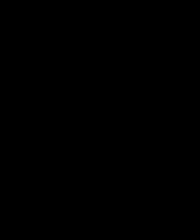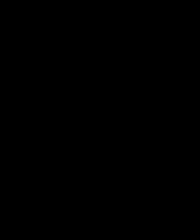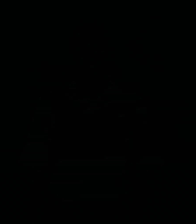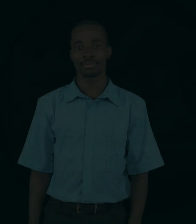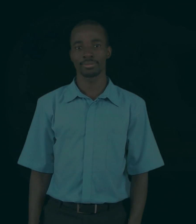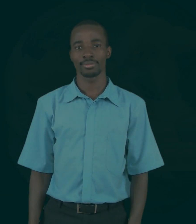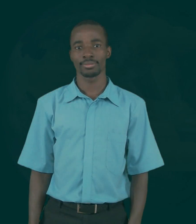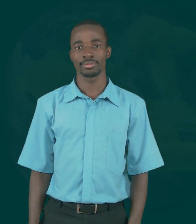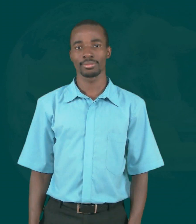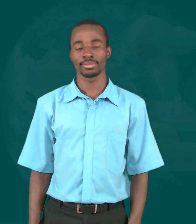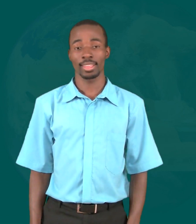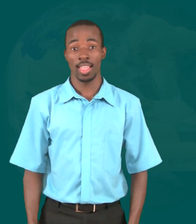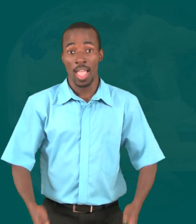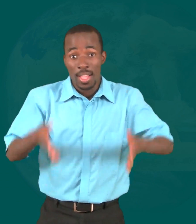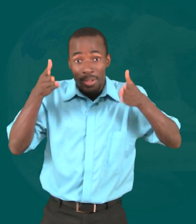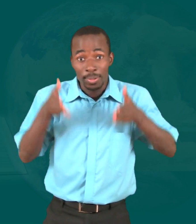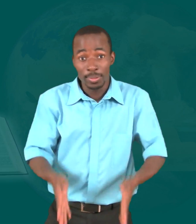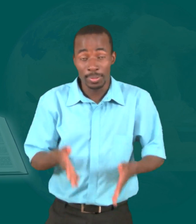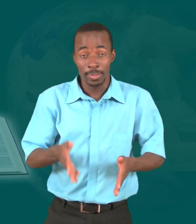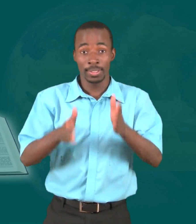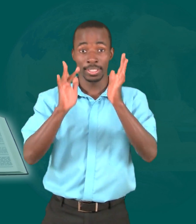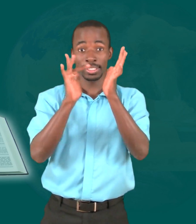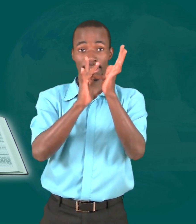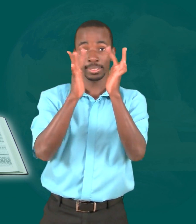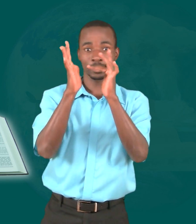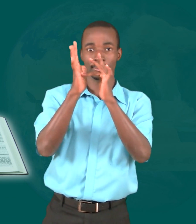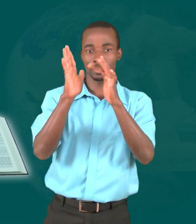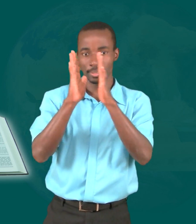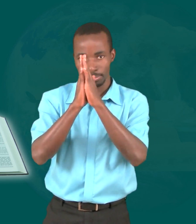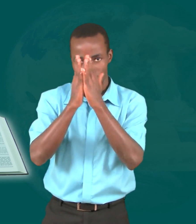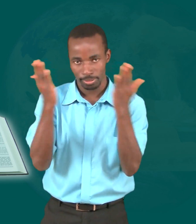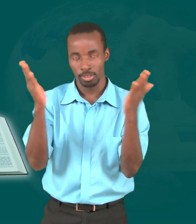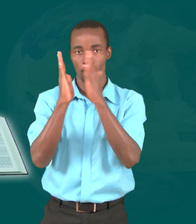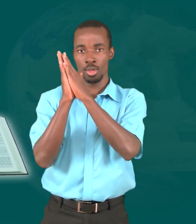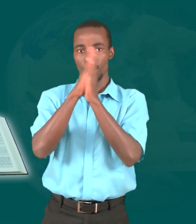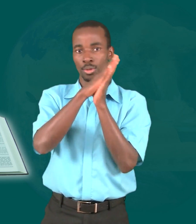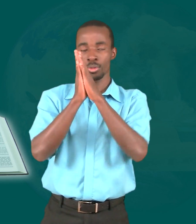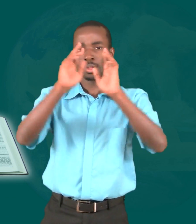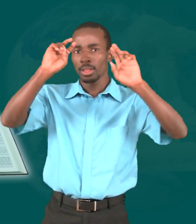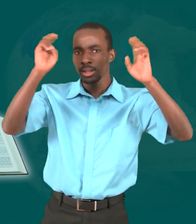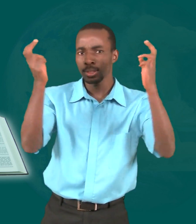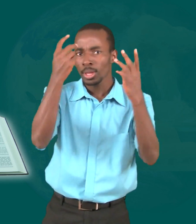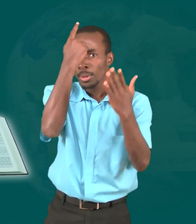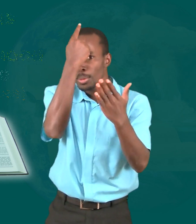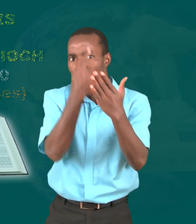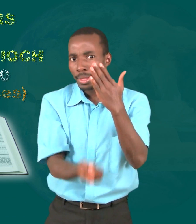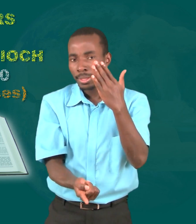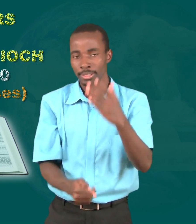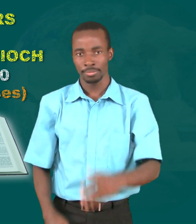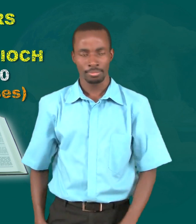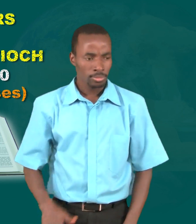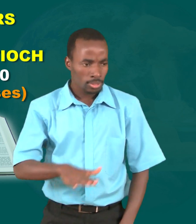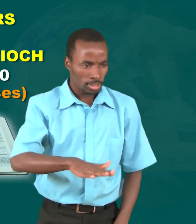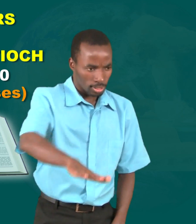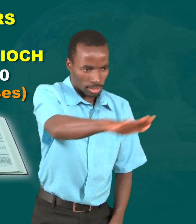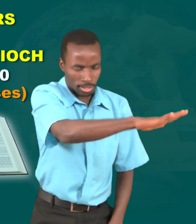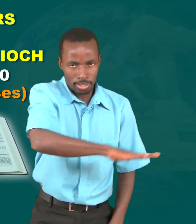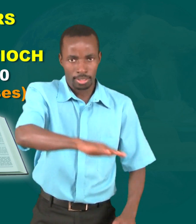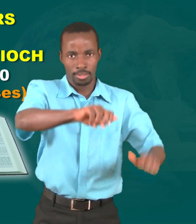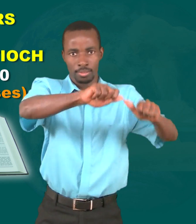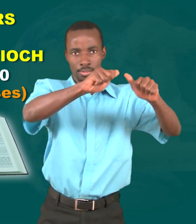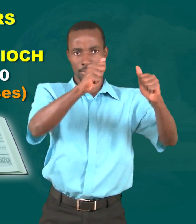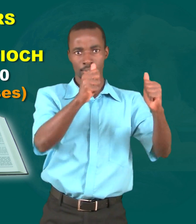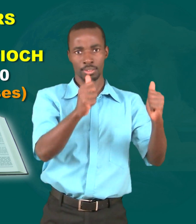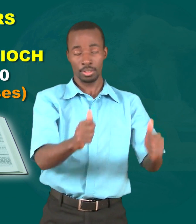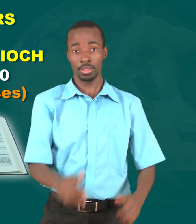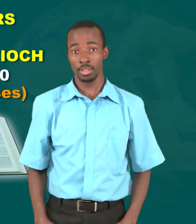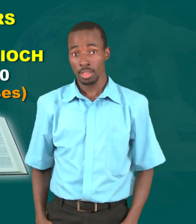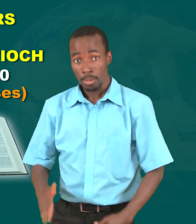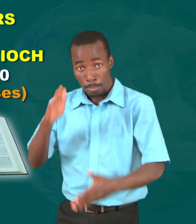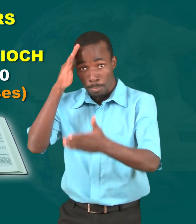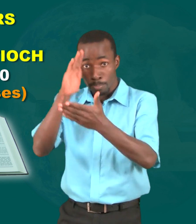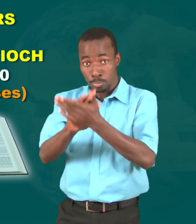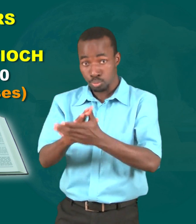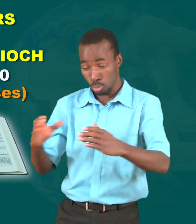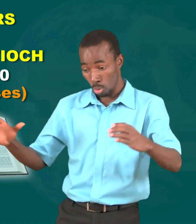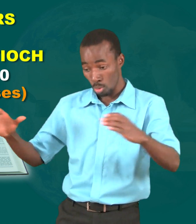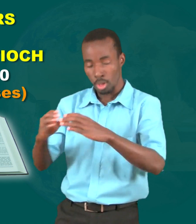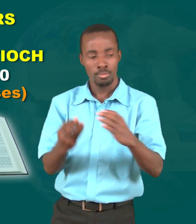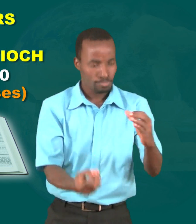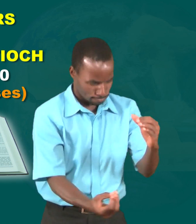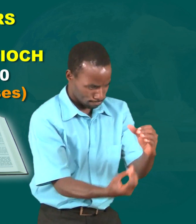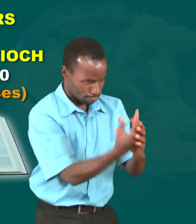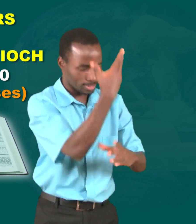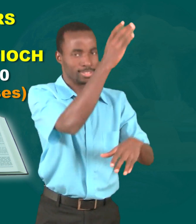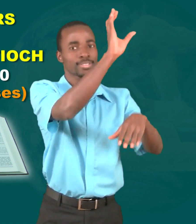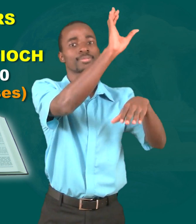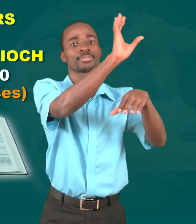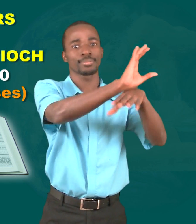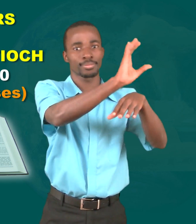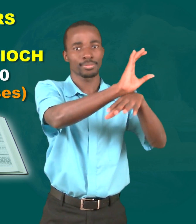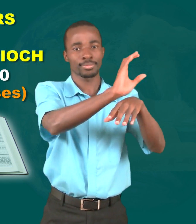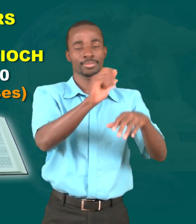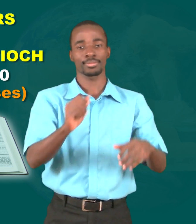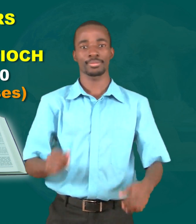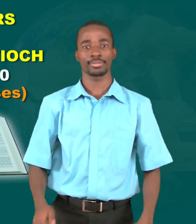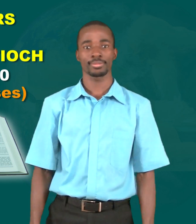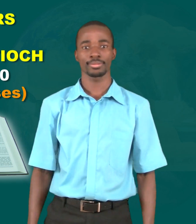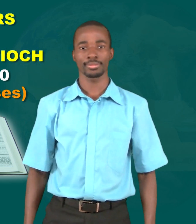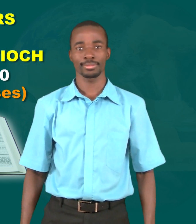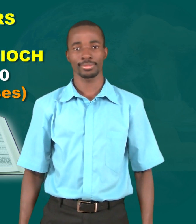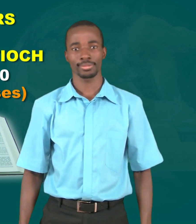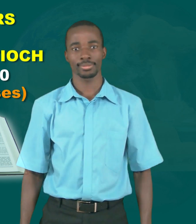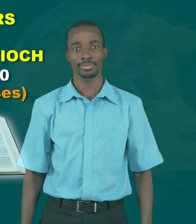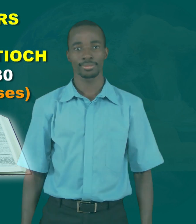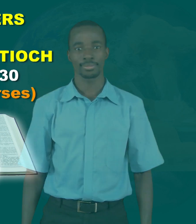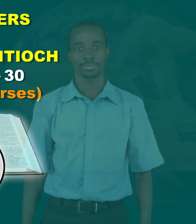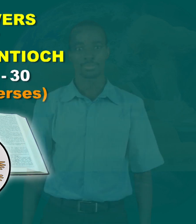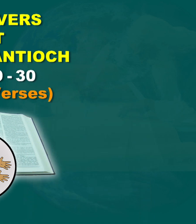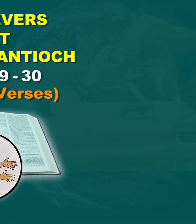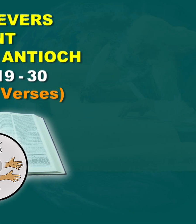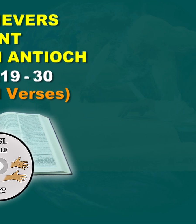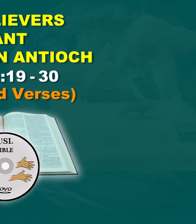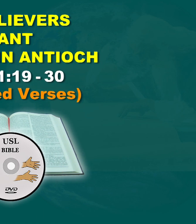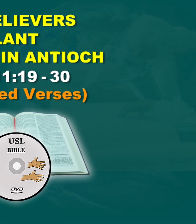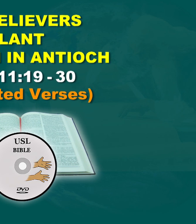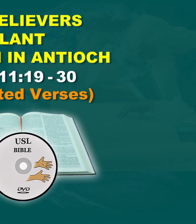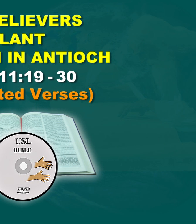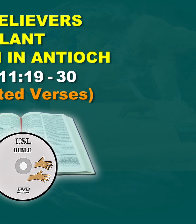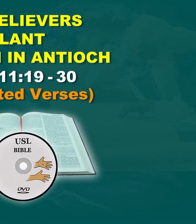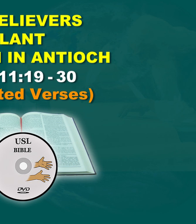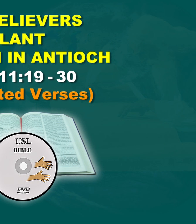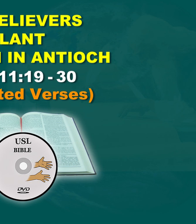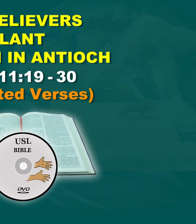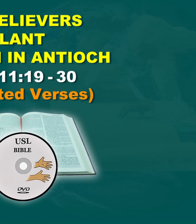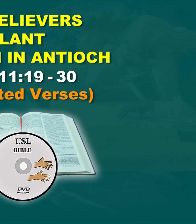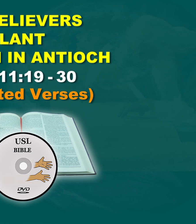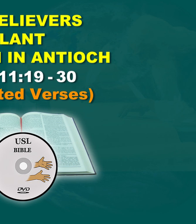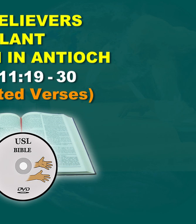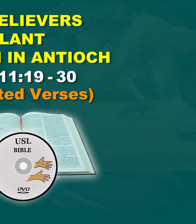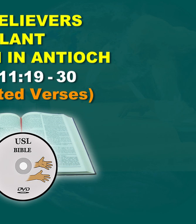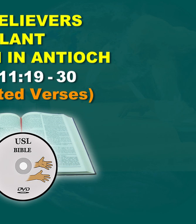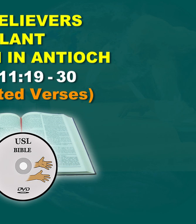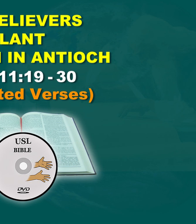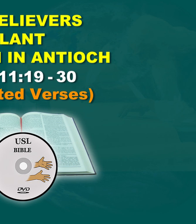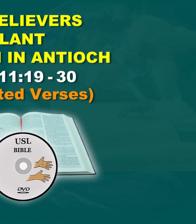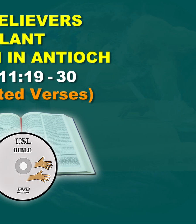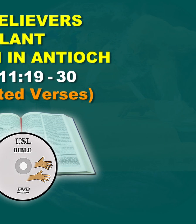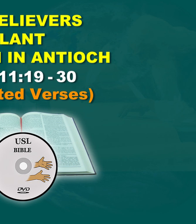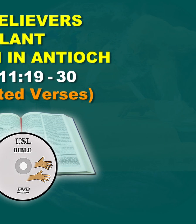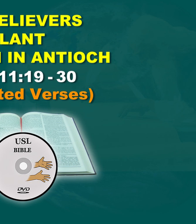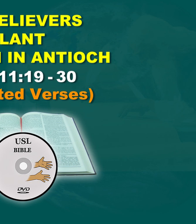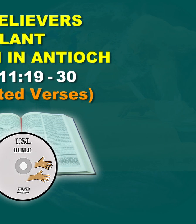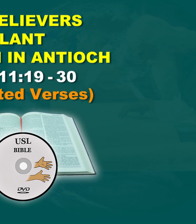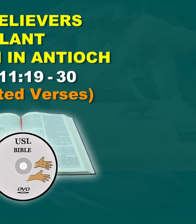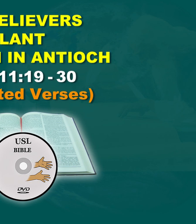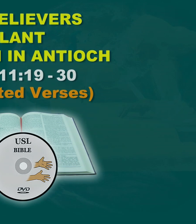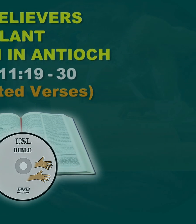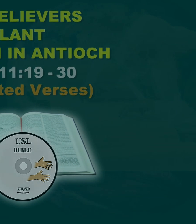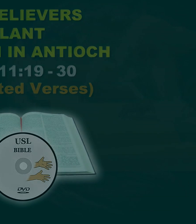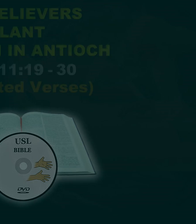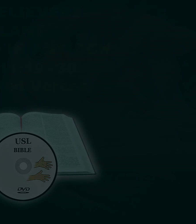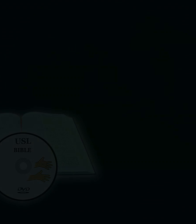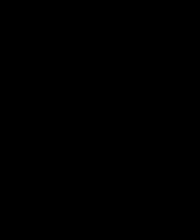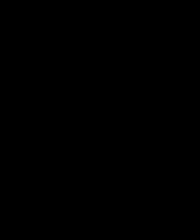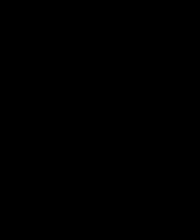The  church in Antioch